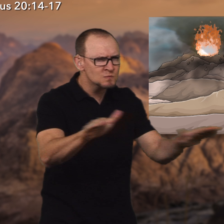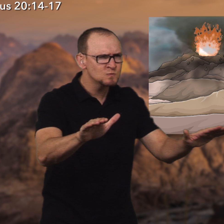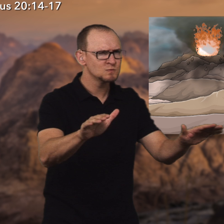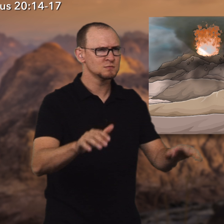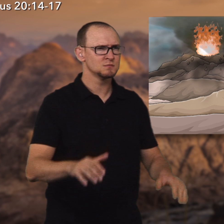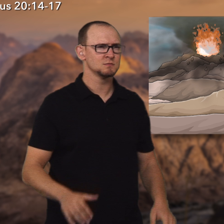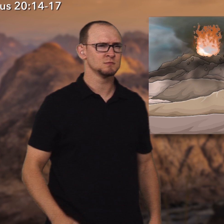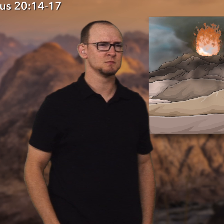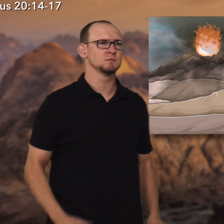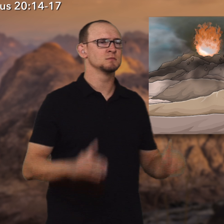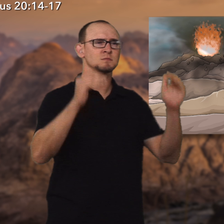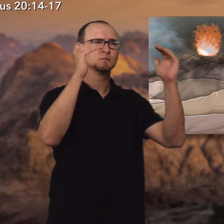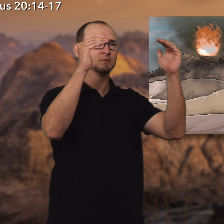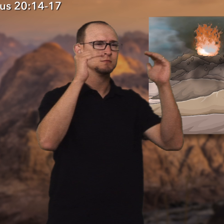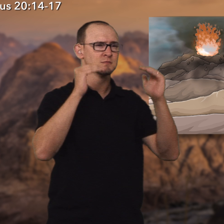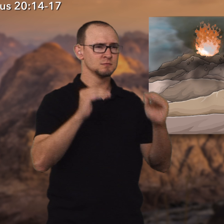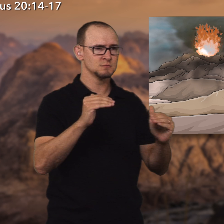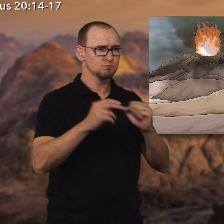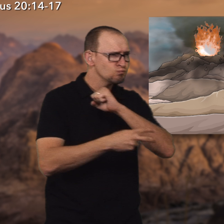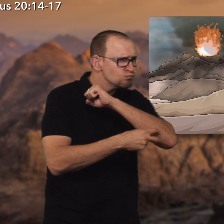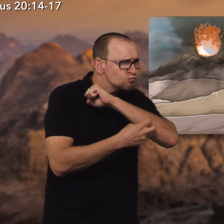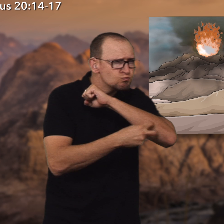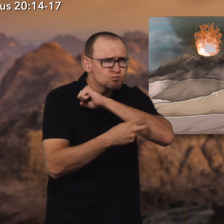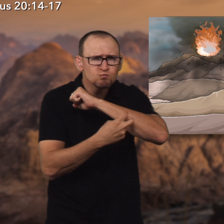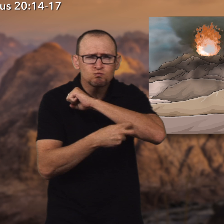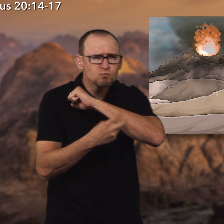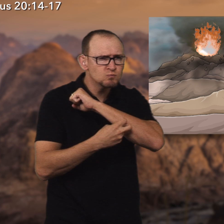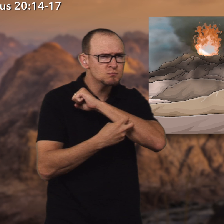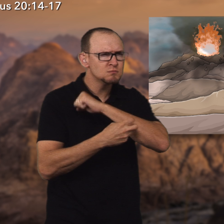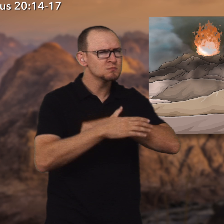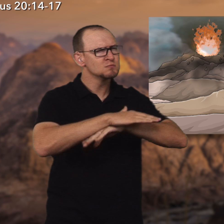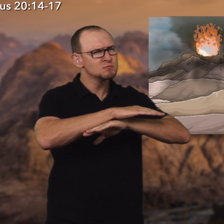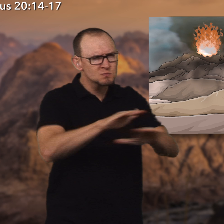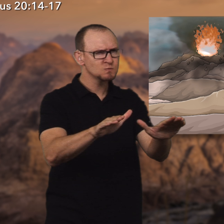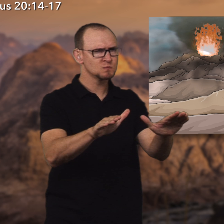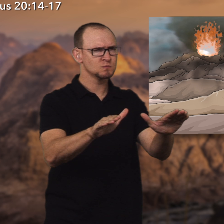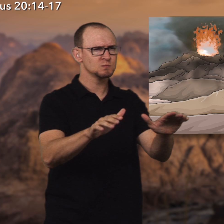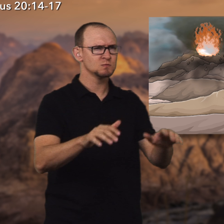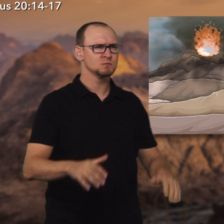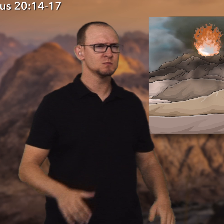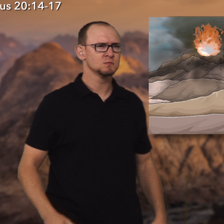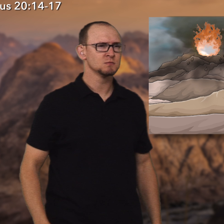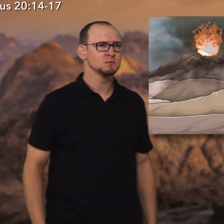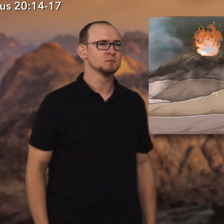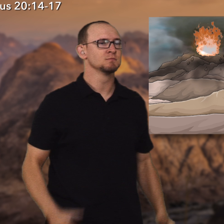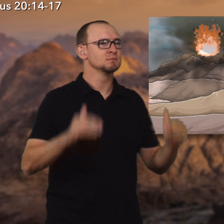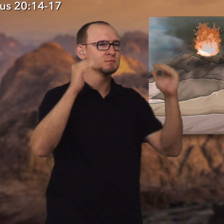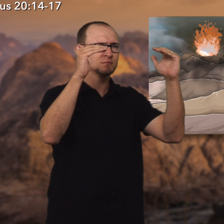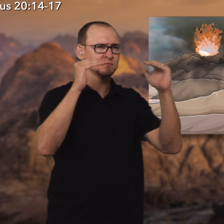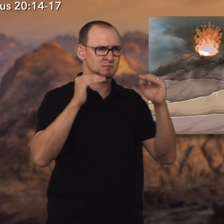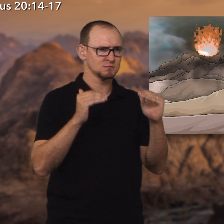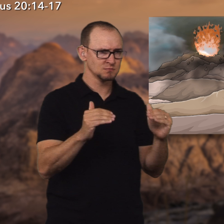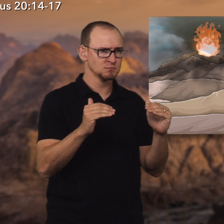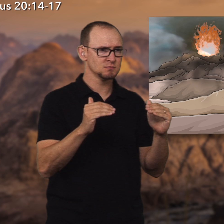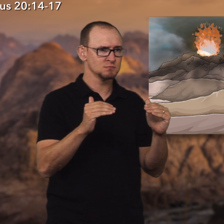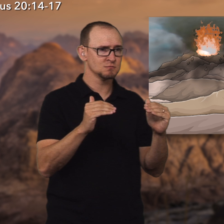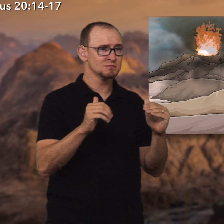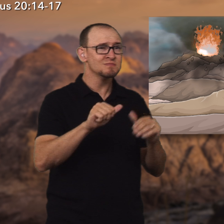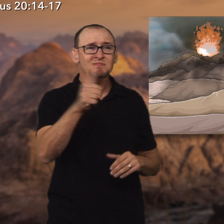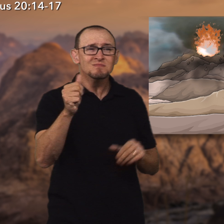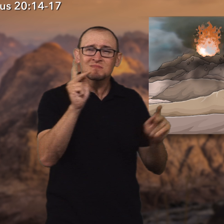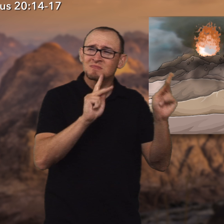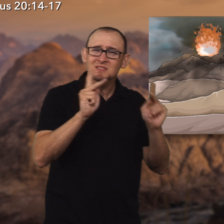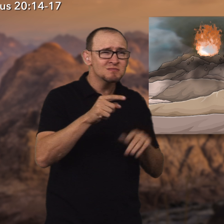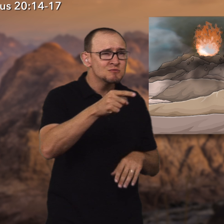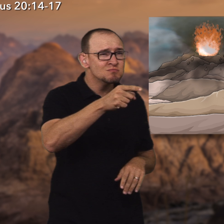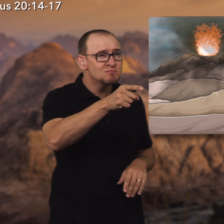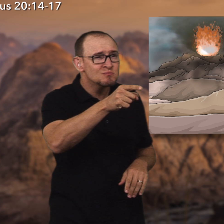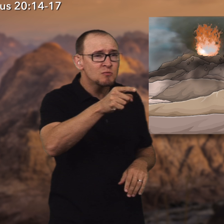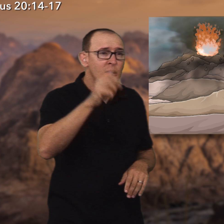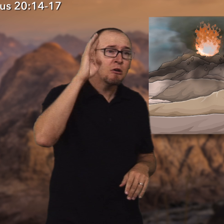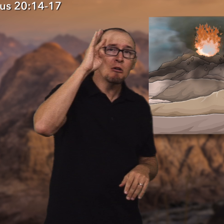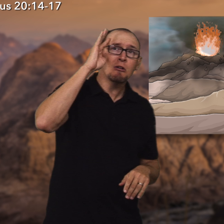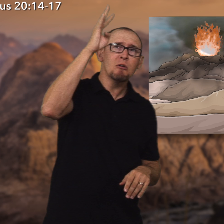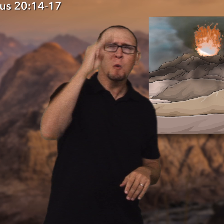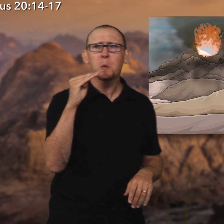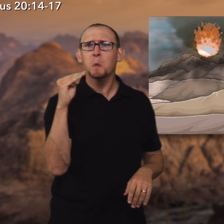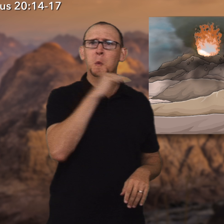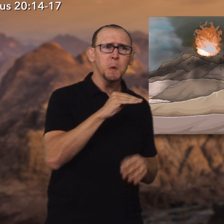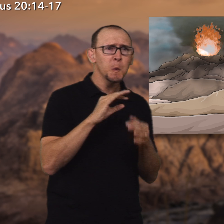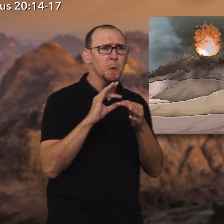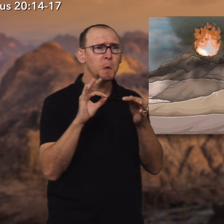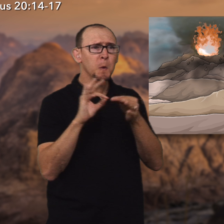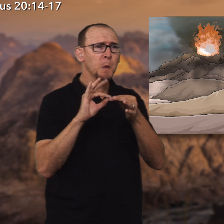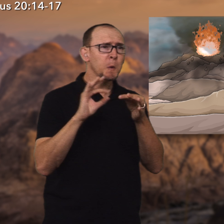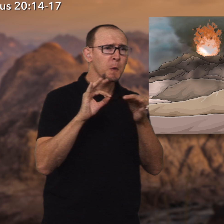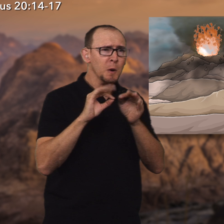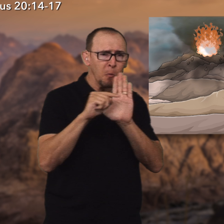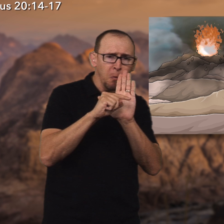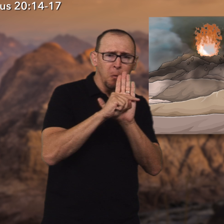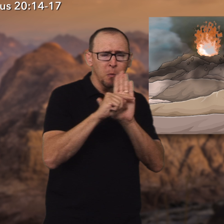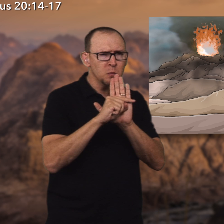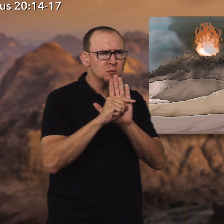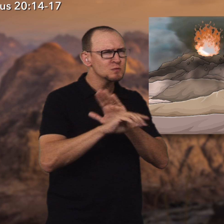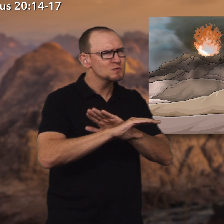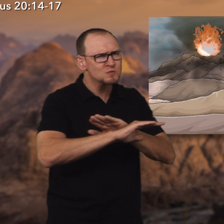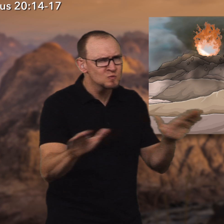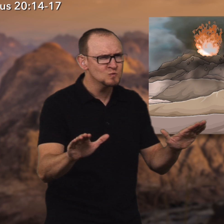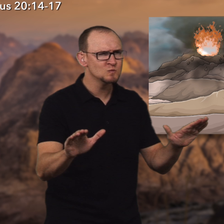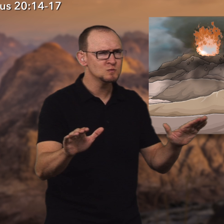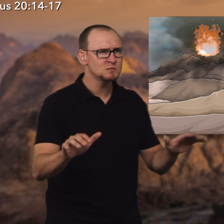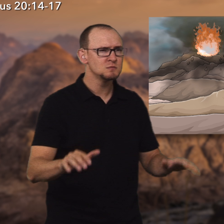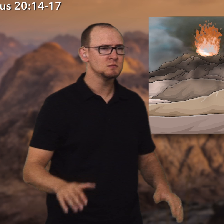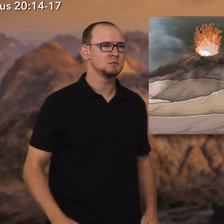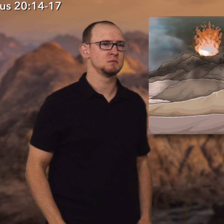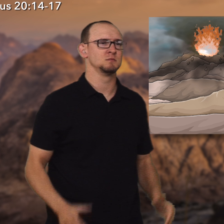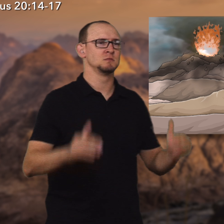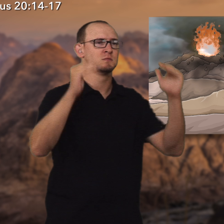You shall not covet your neighbor’s house.